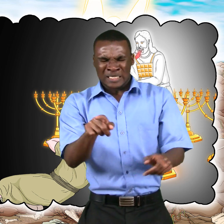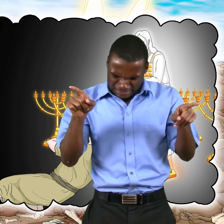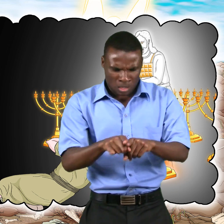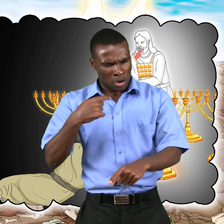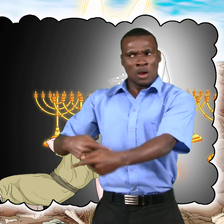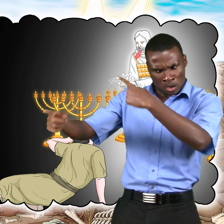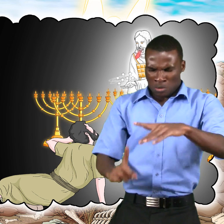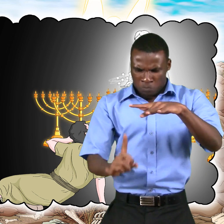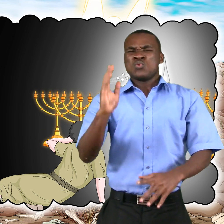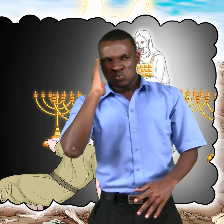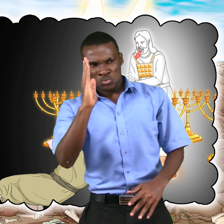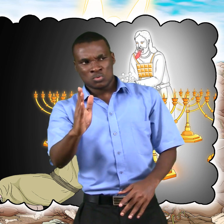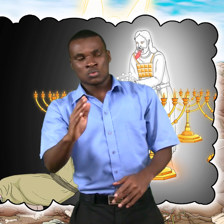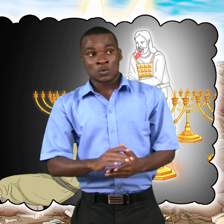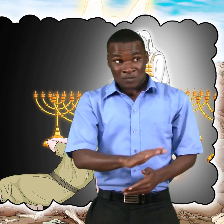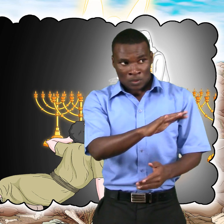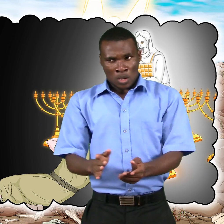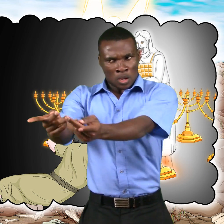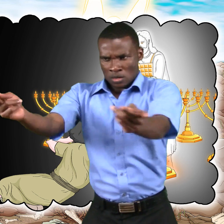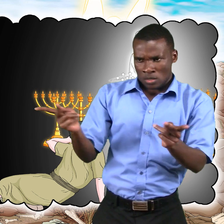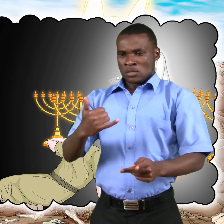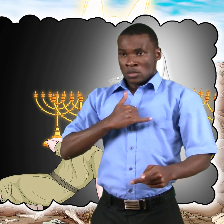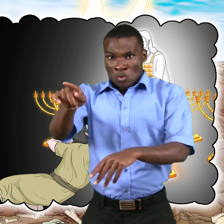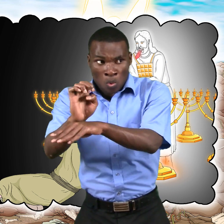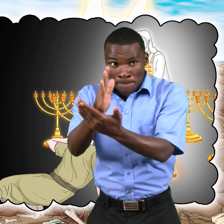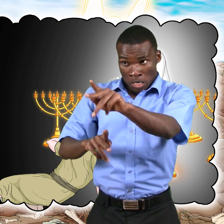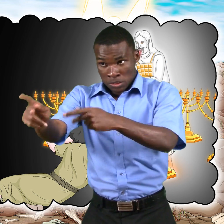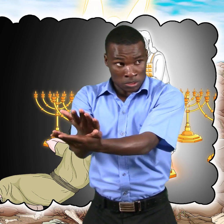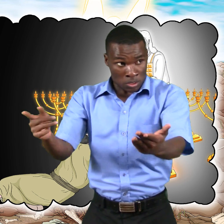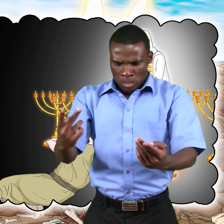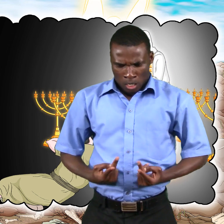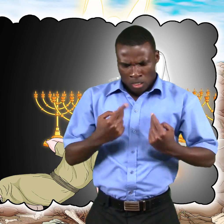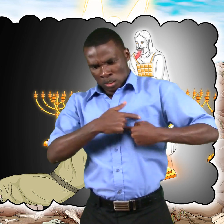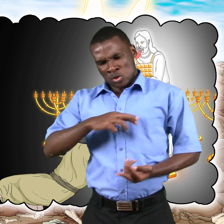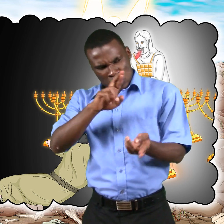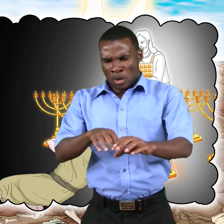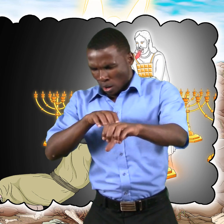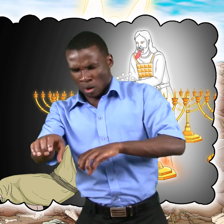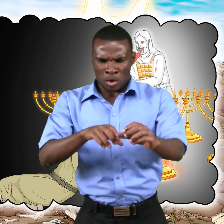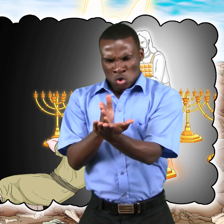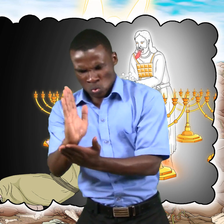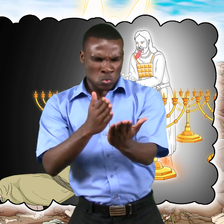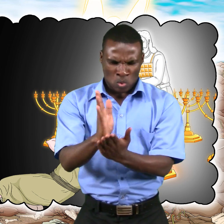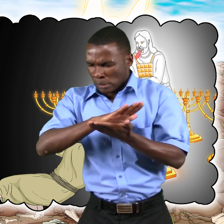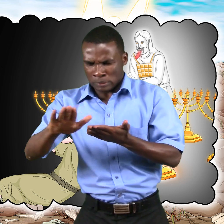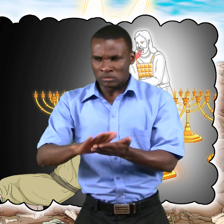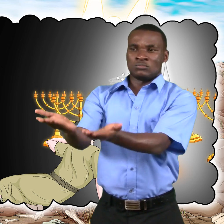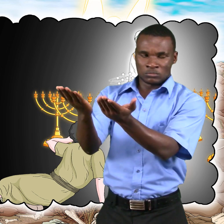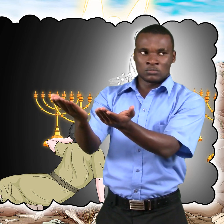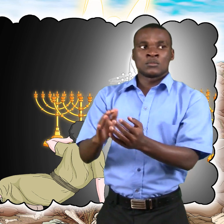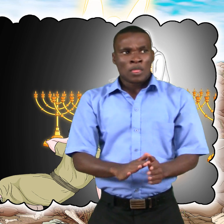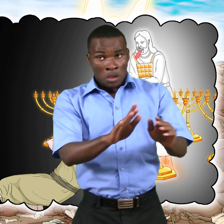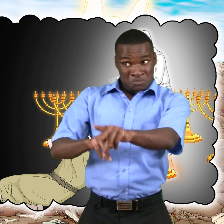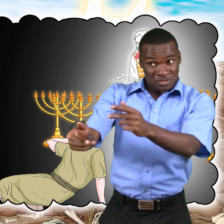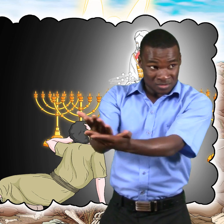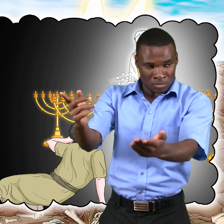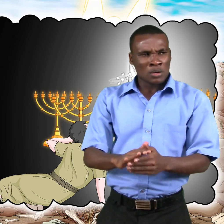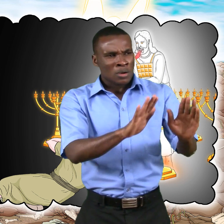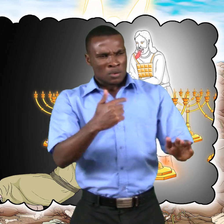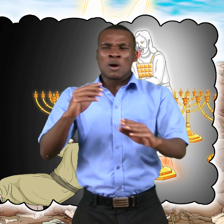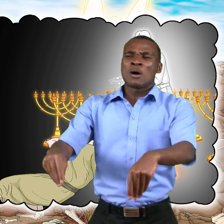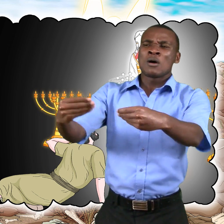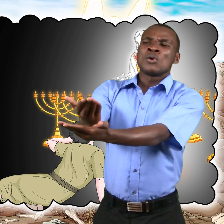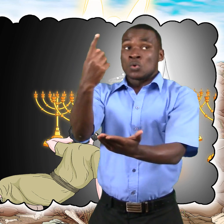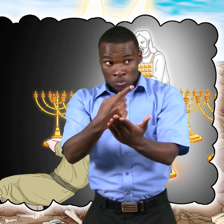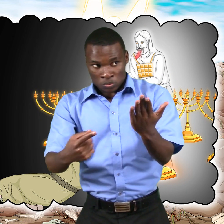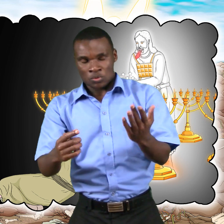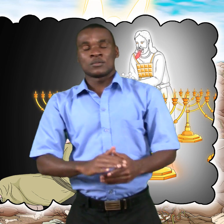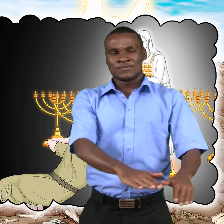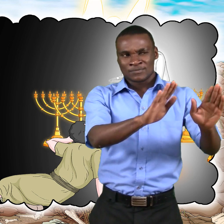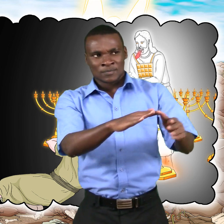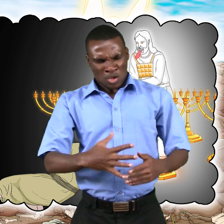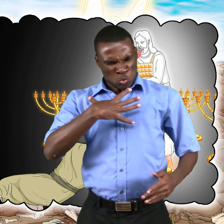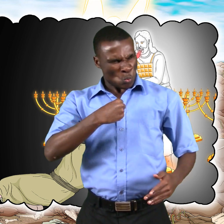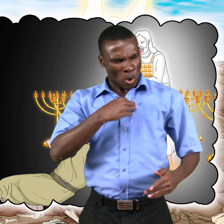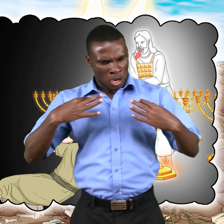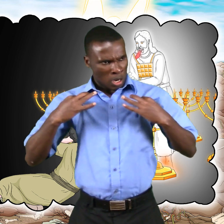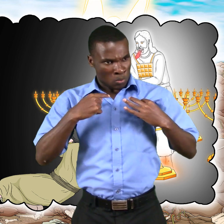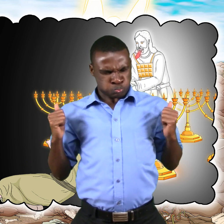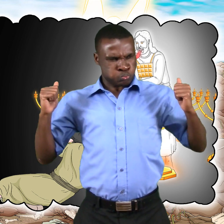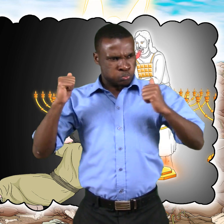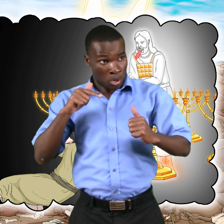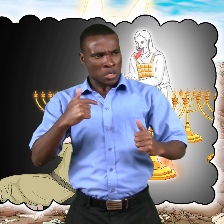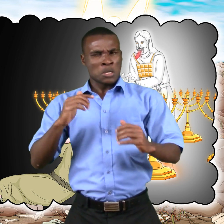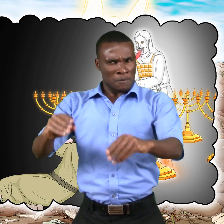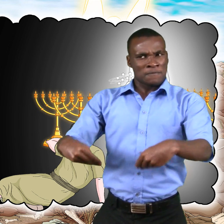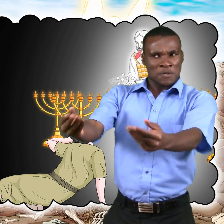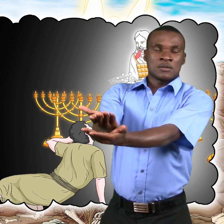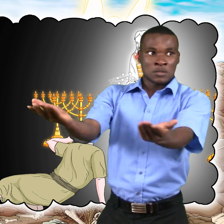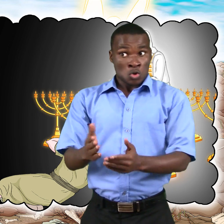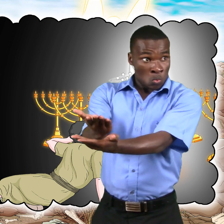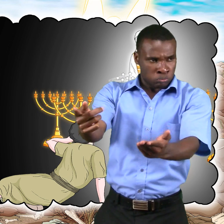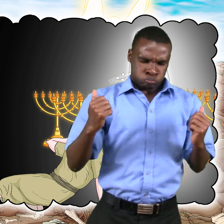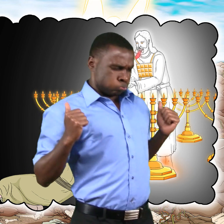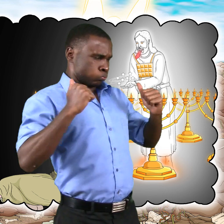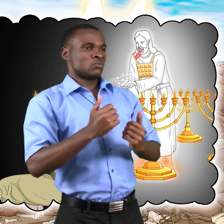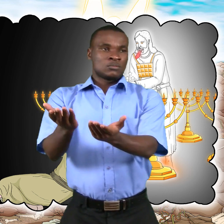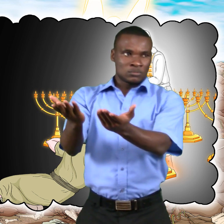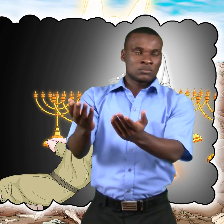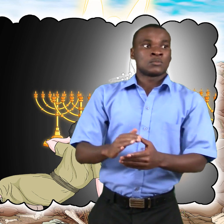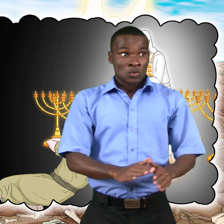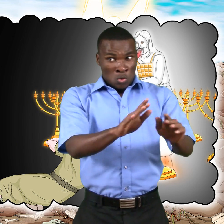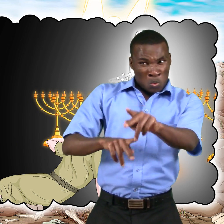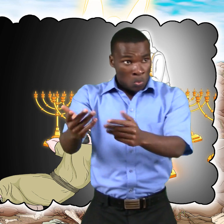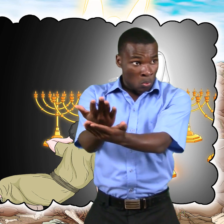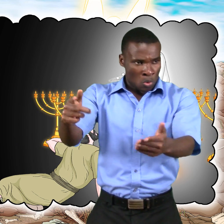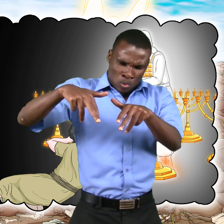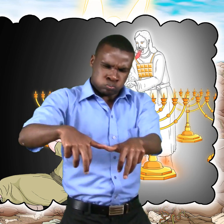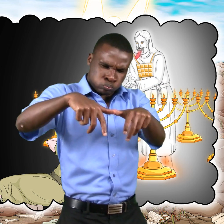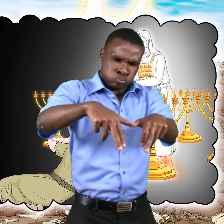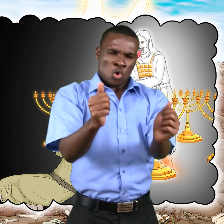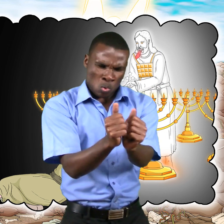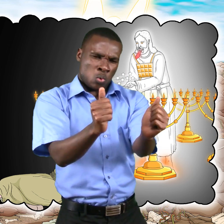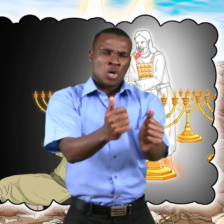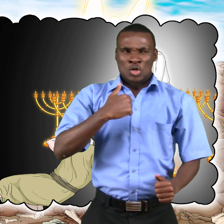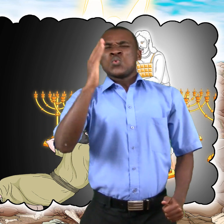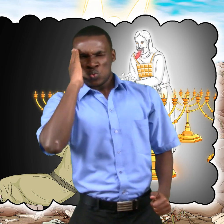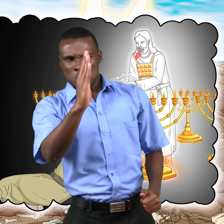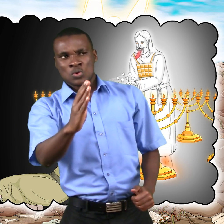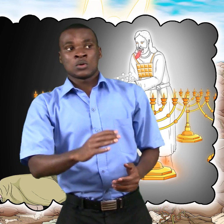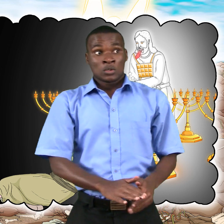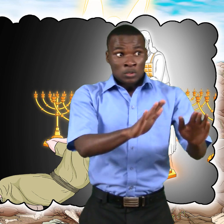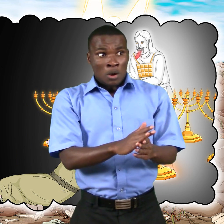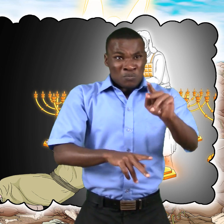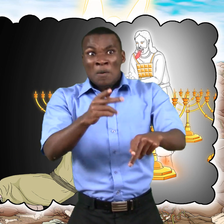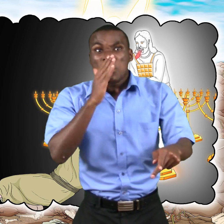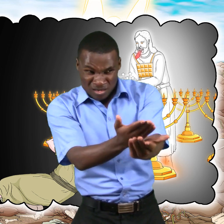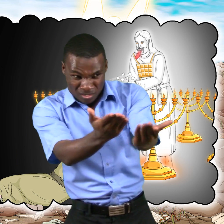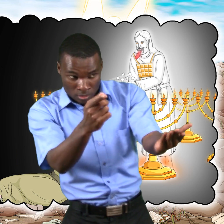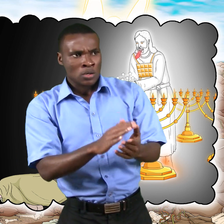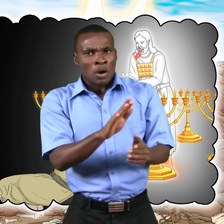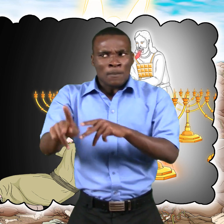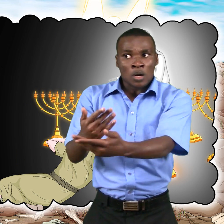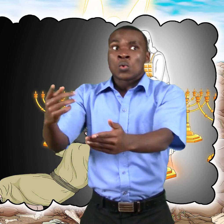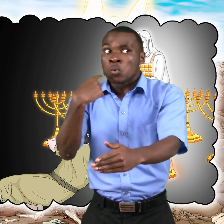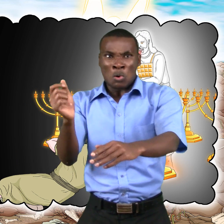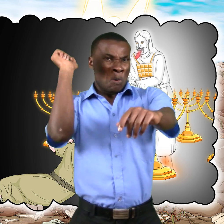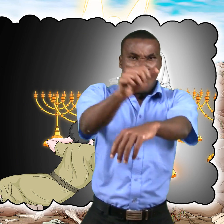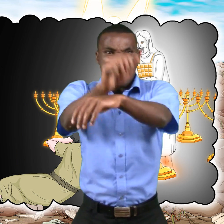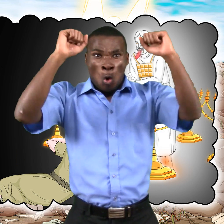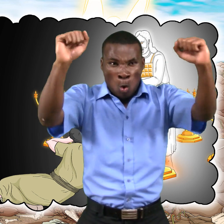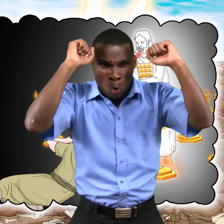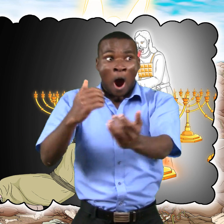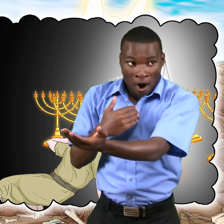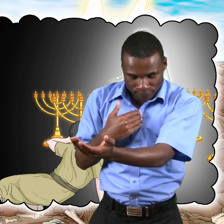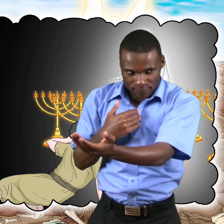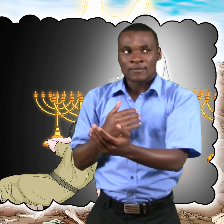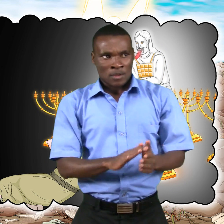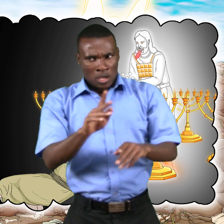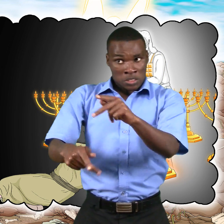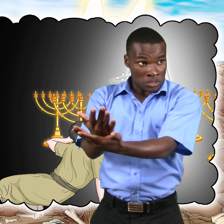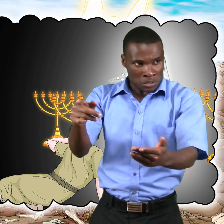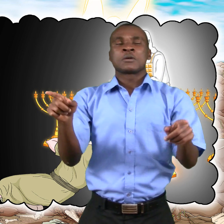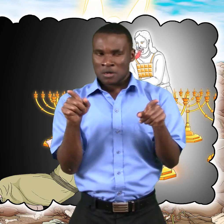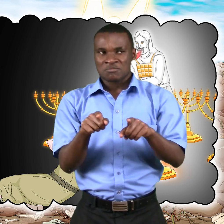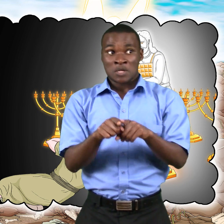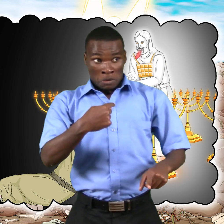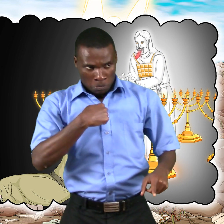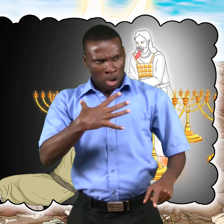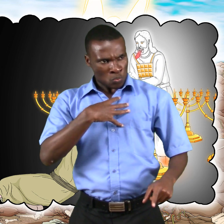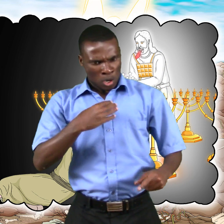But you do have a few people in Sardis who have not soiled their garments, and because they are worthy, they will walk with Me in white.